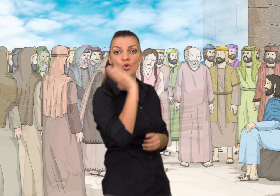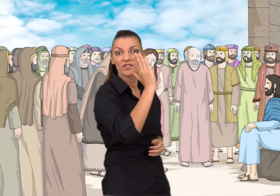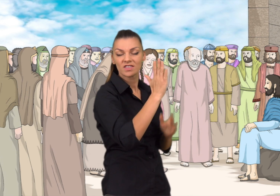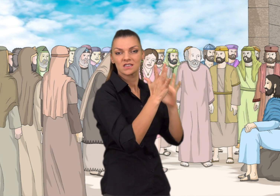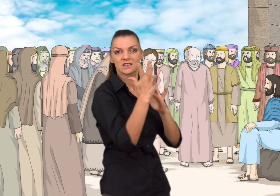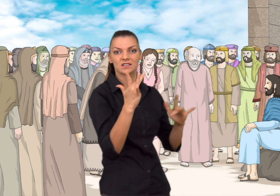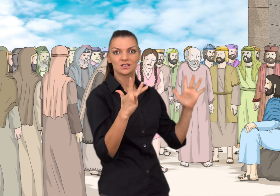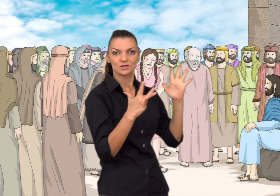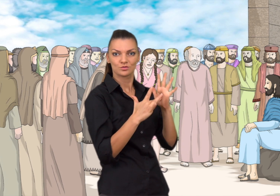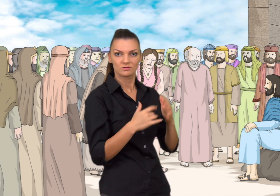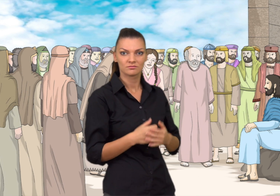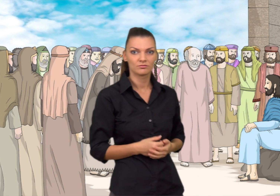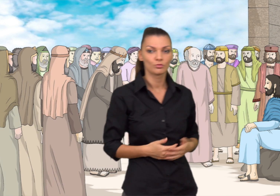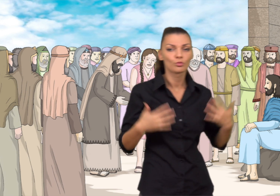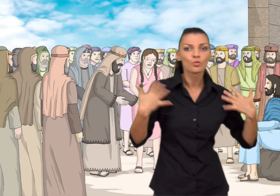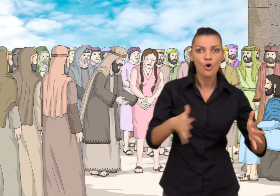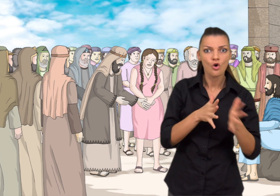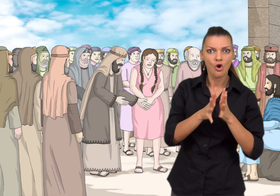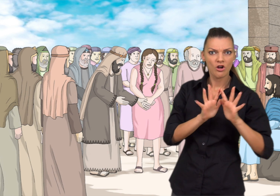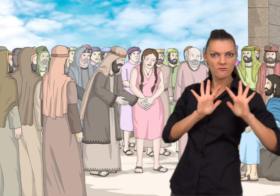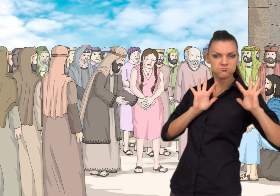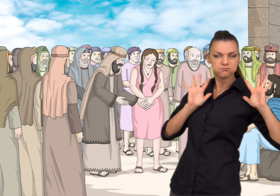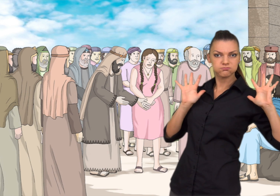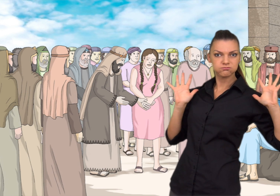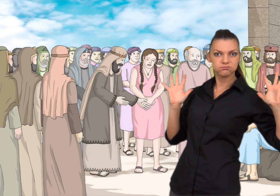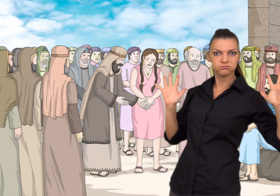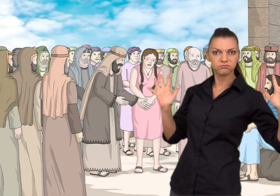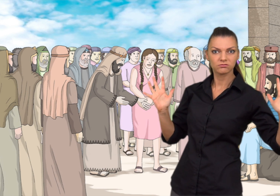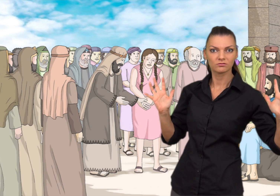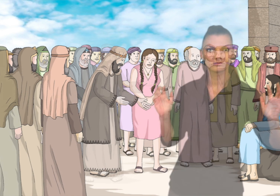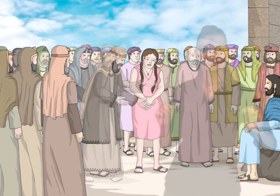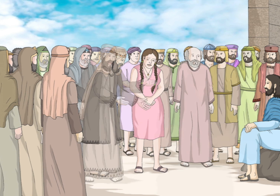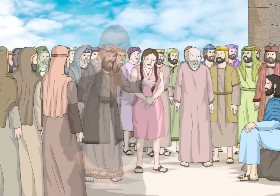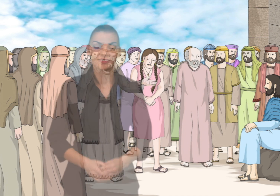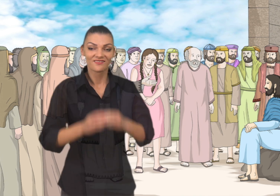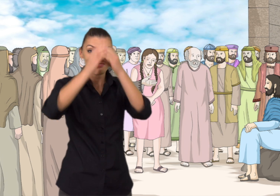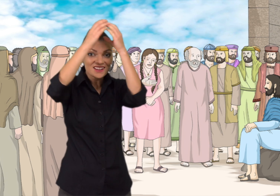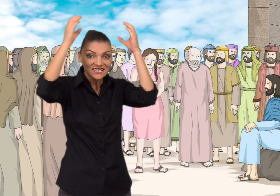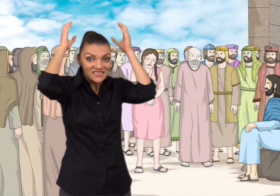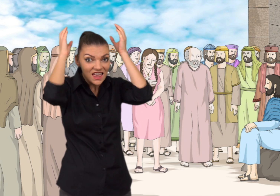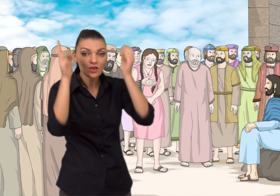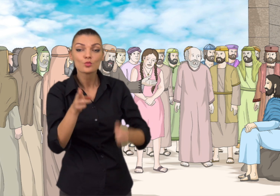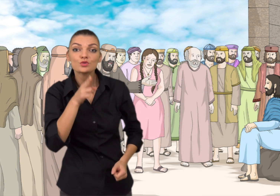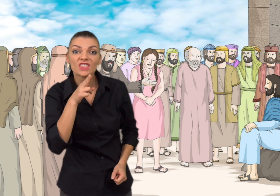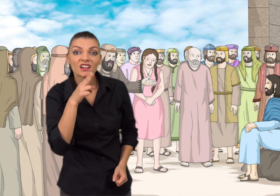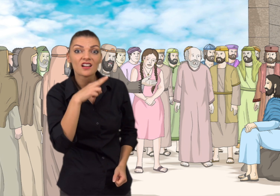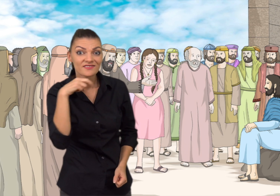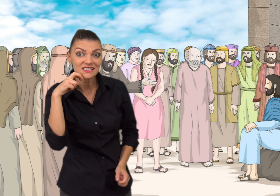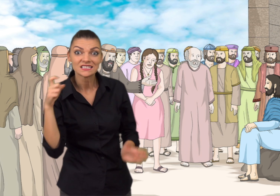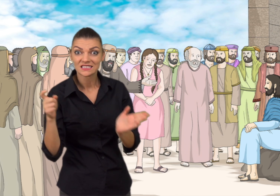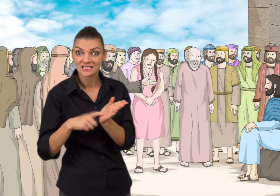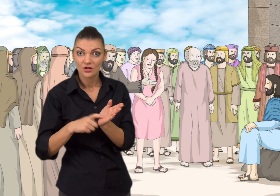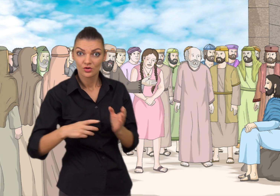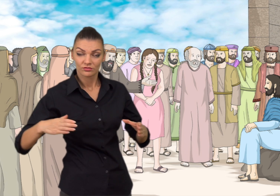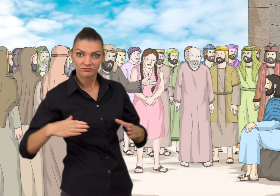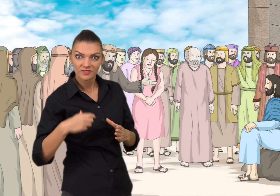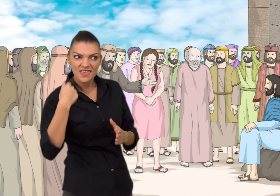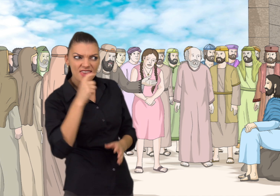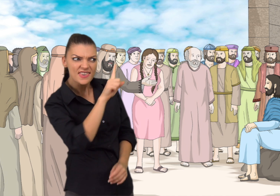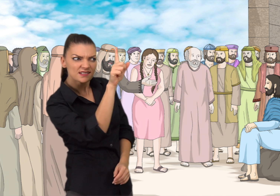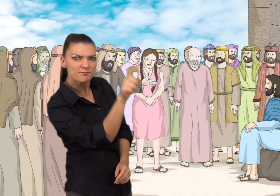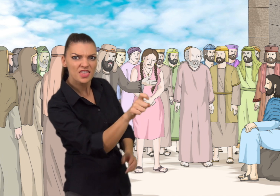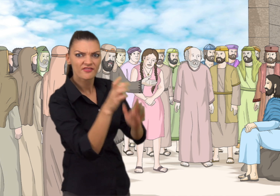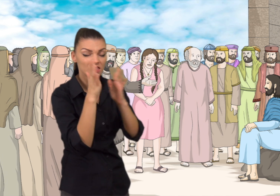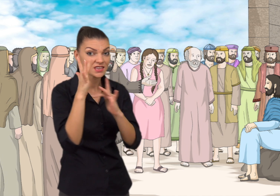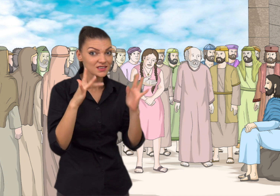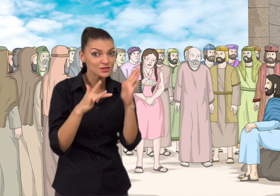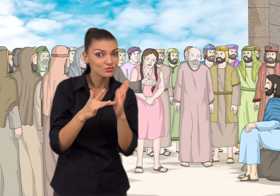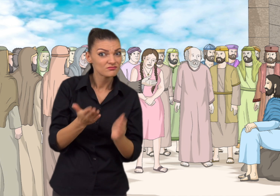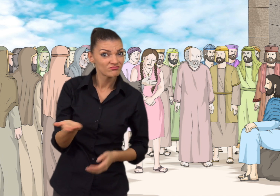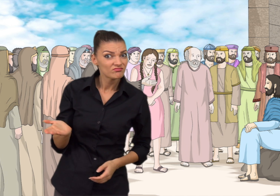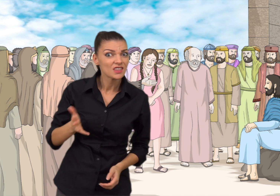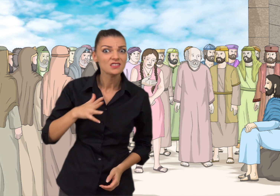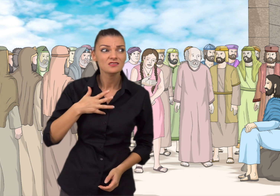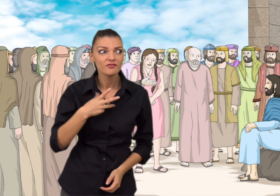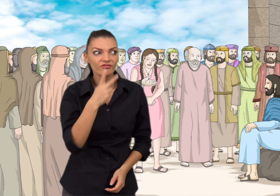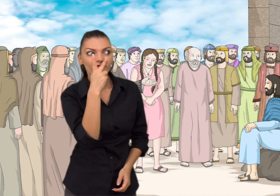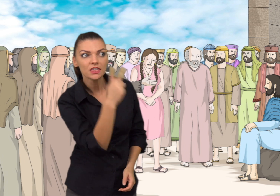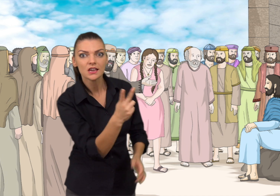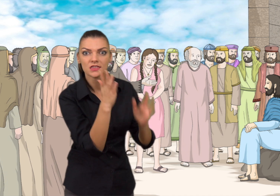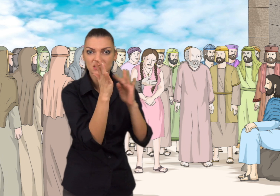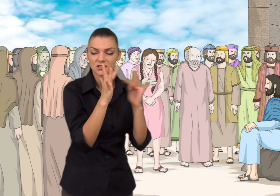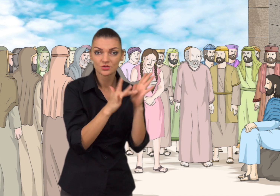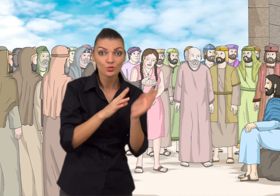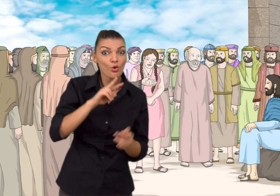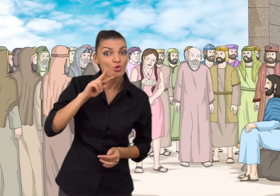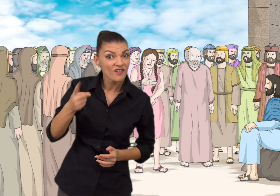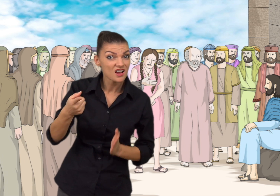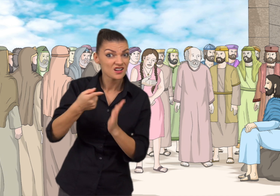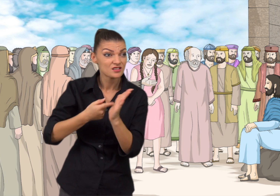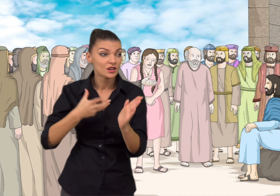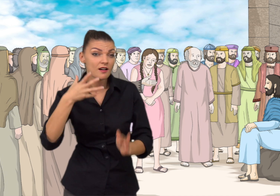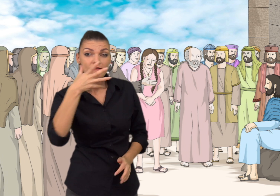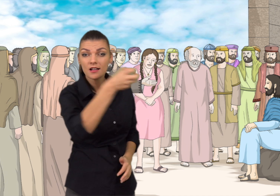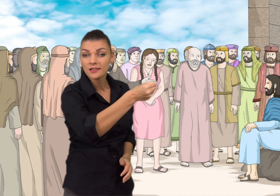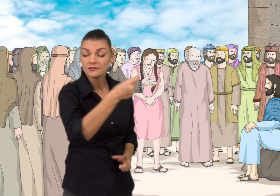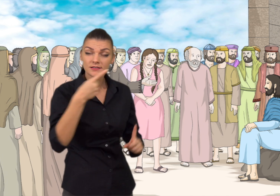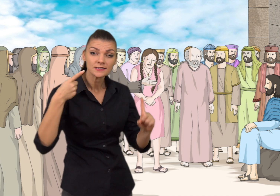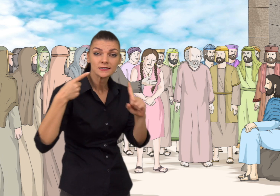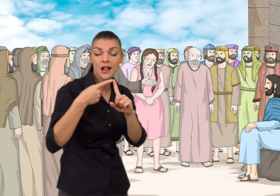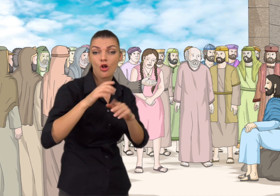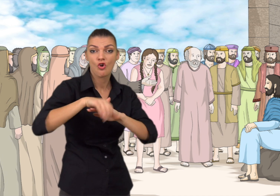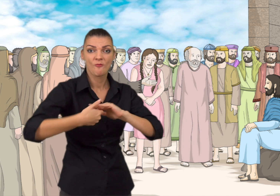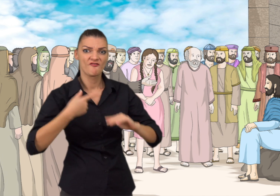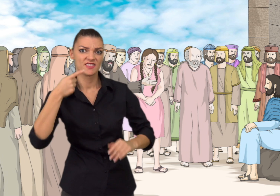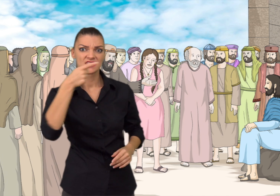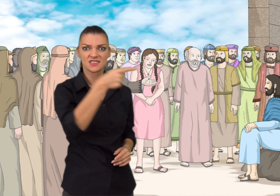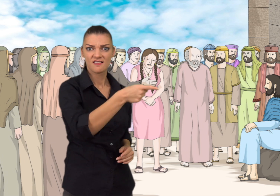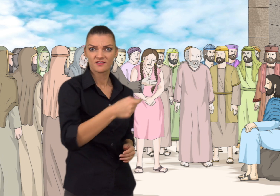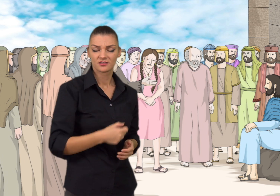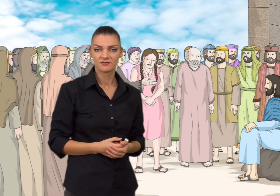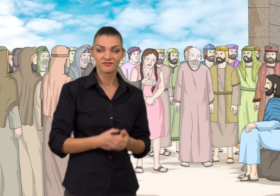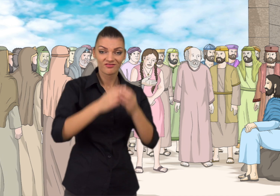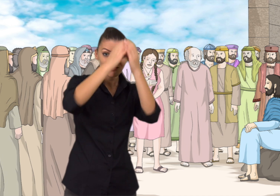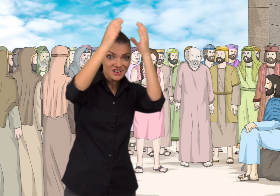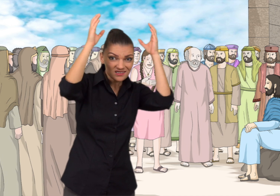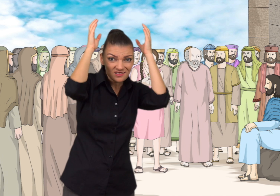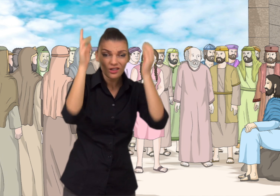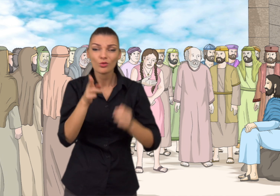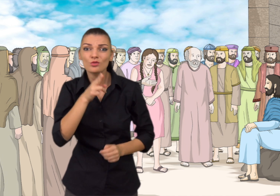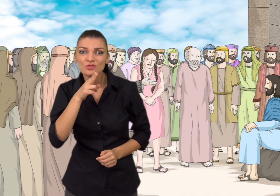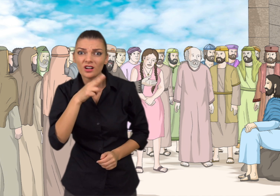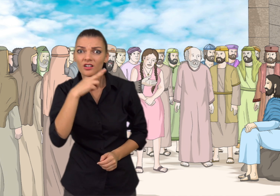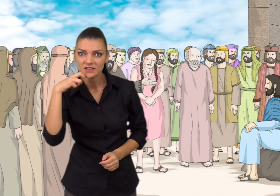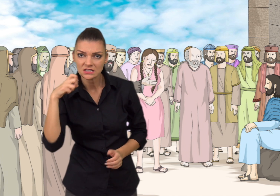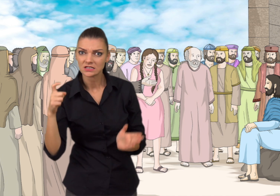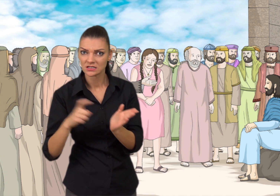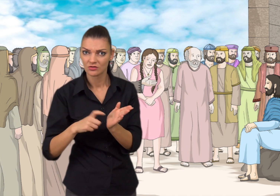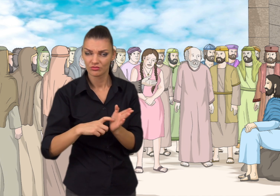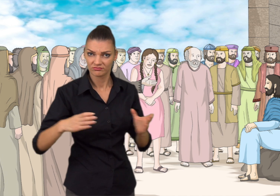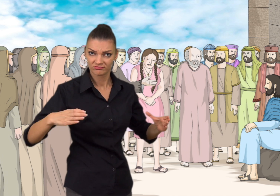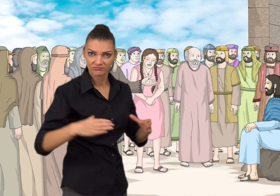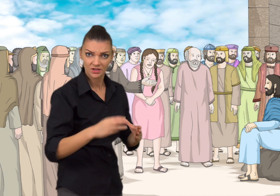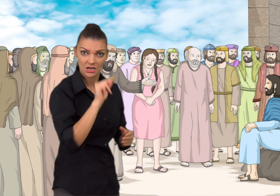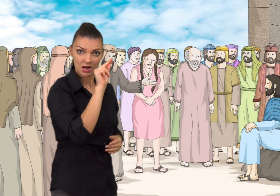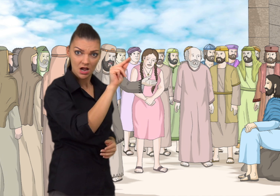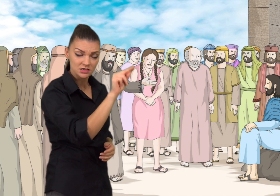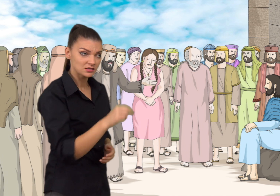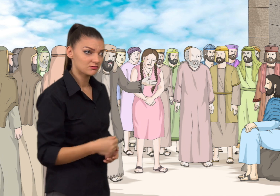They made her stand before them and said, “Teacher, this woman was caught in the act of adultery.